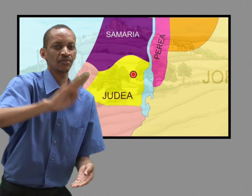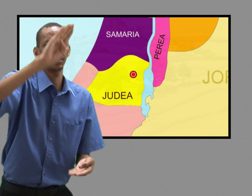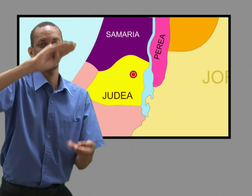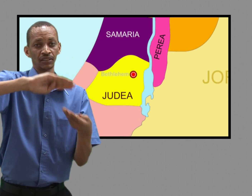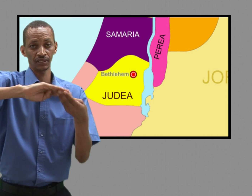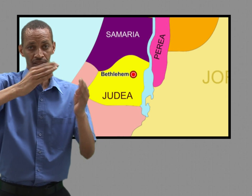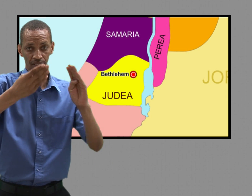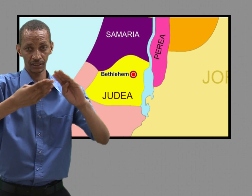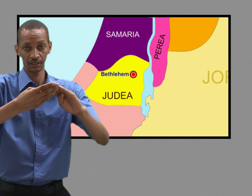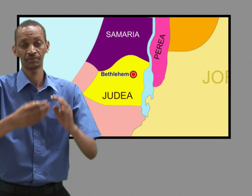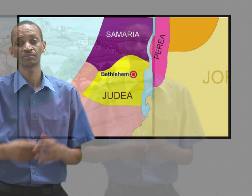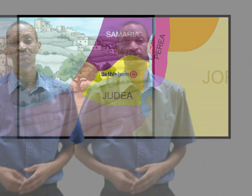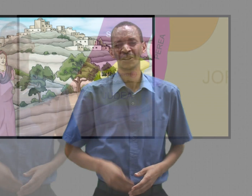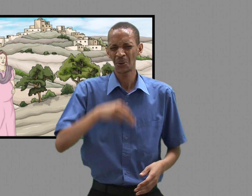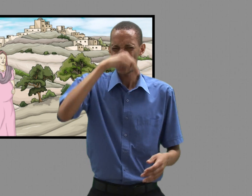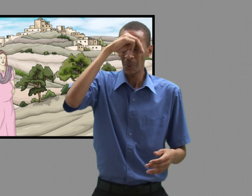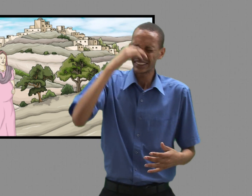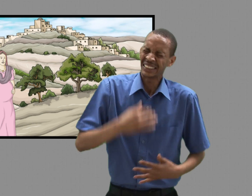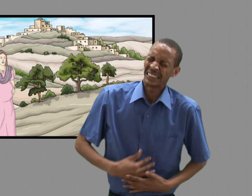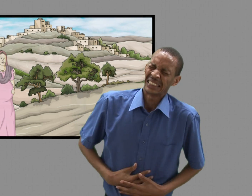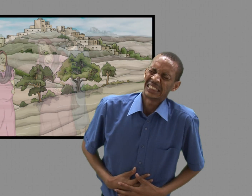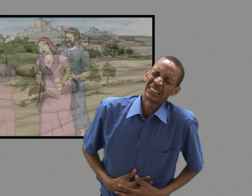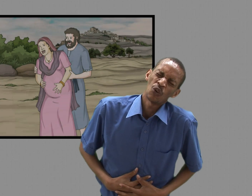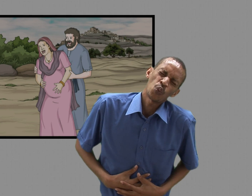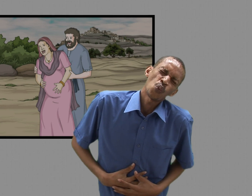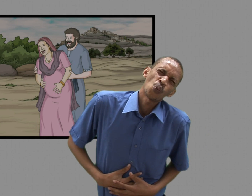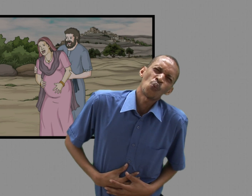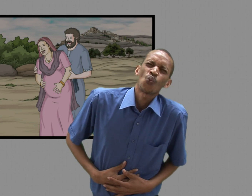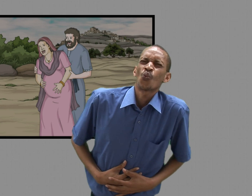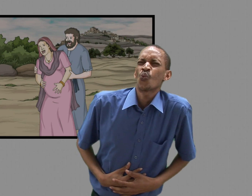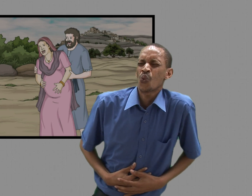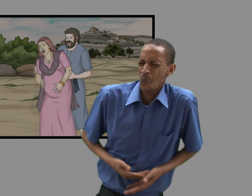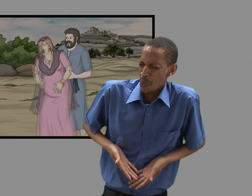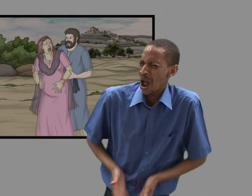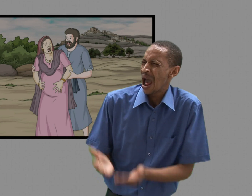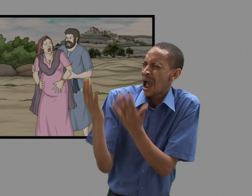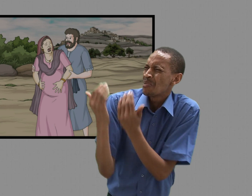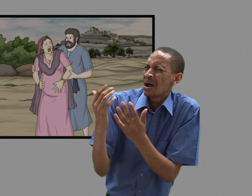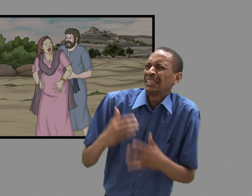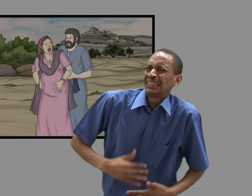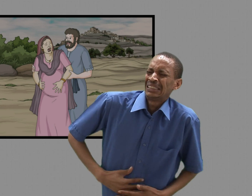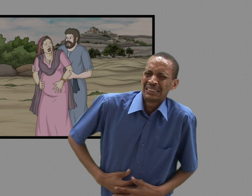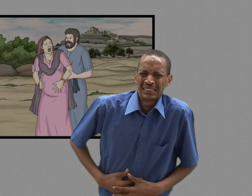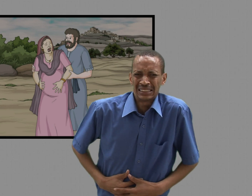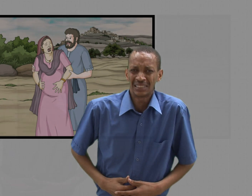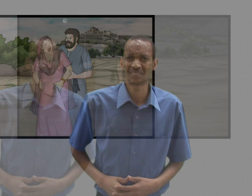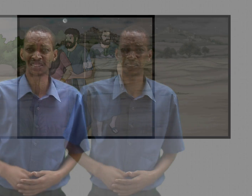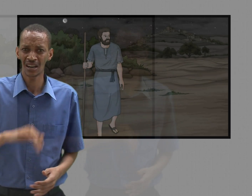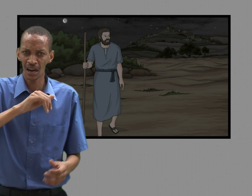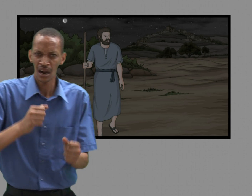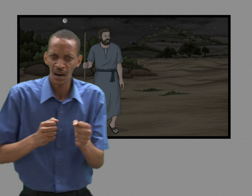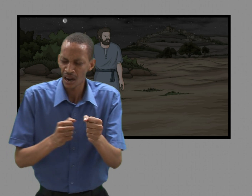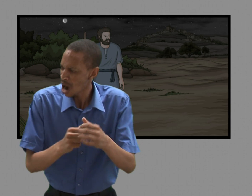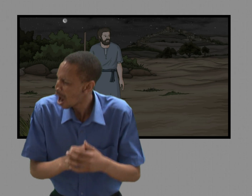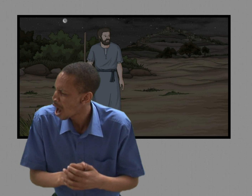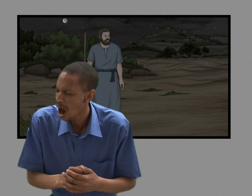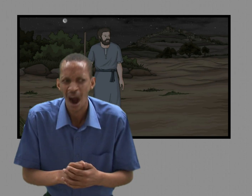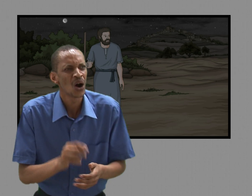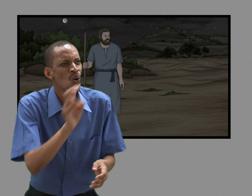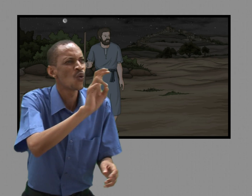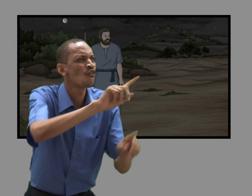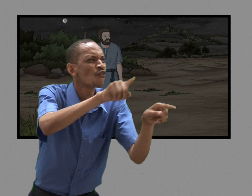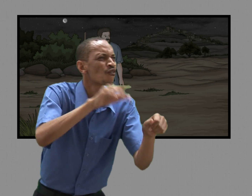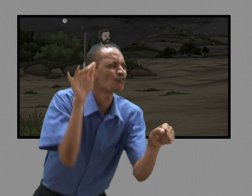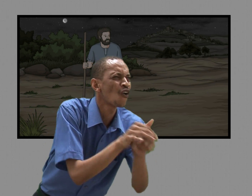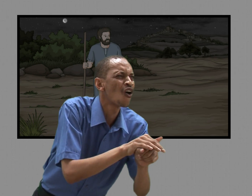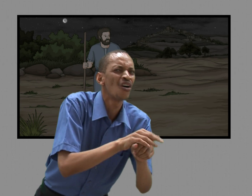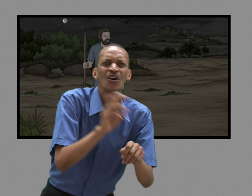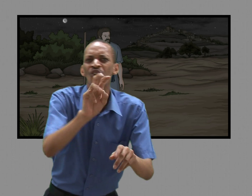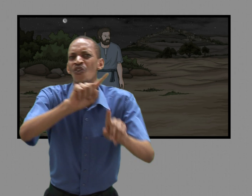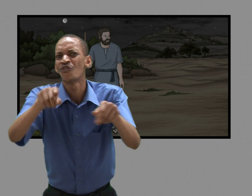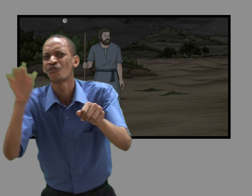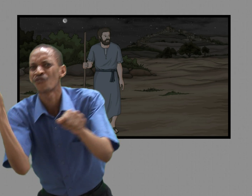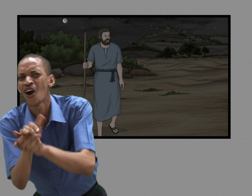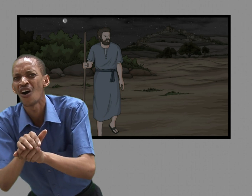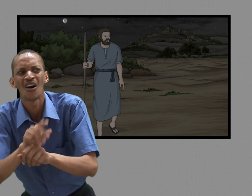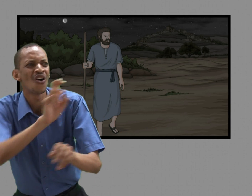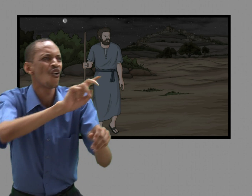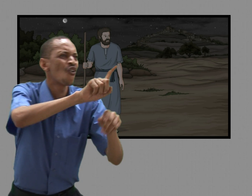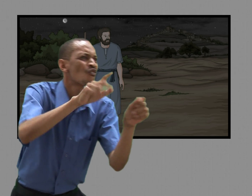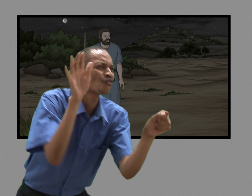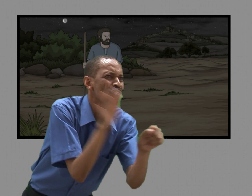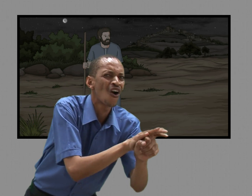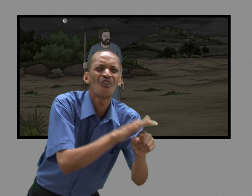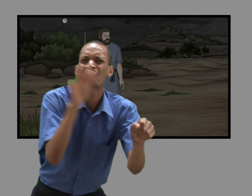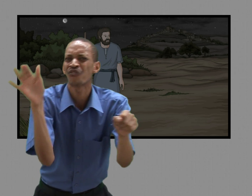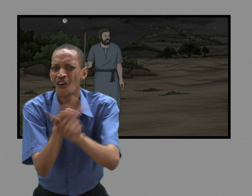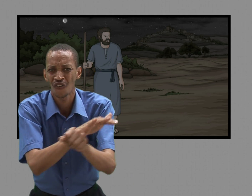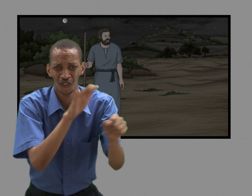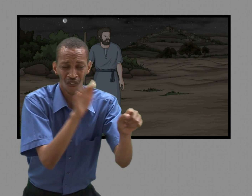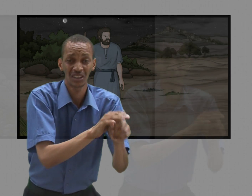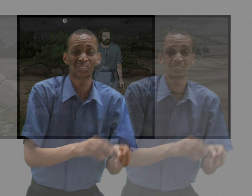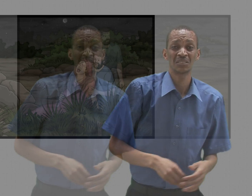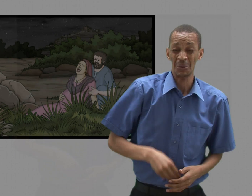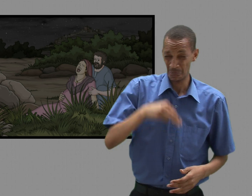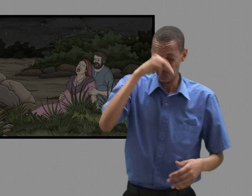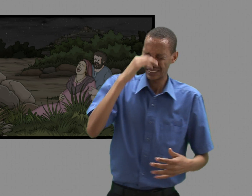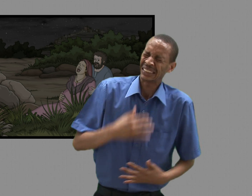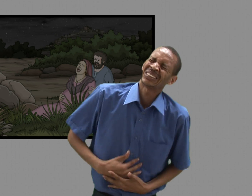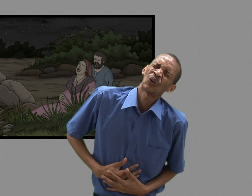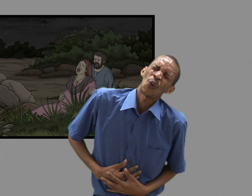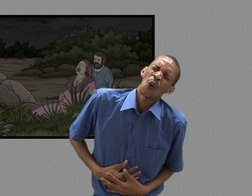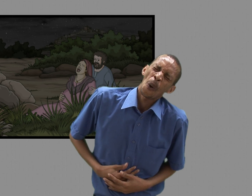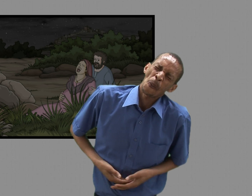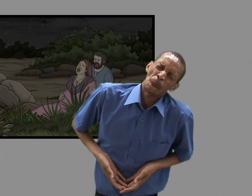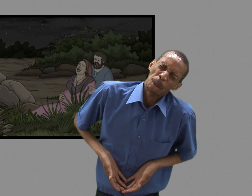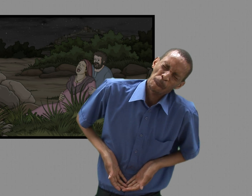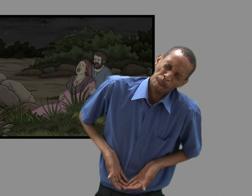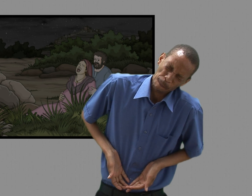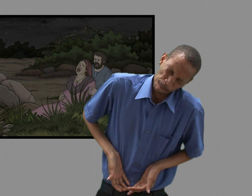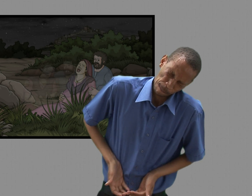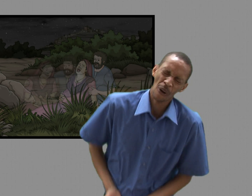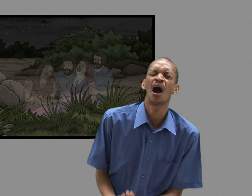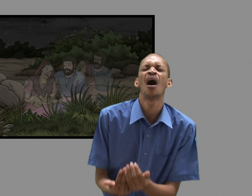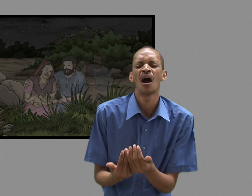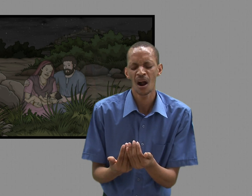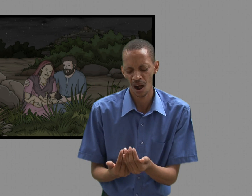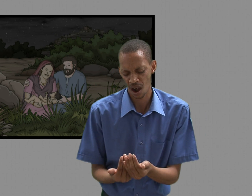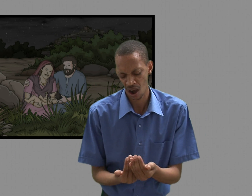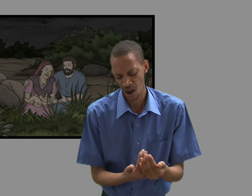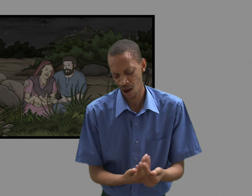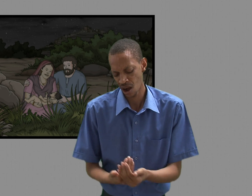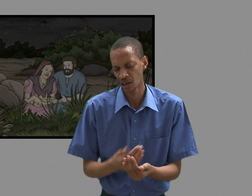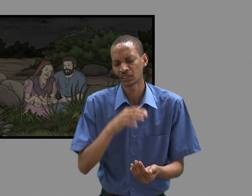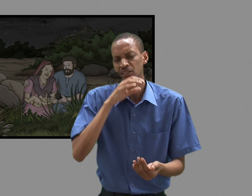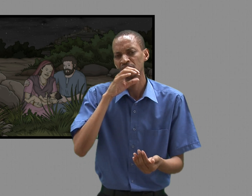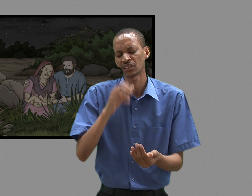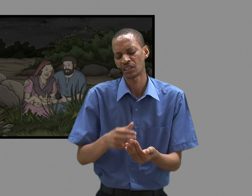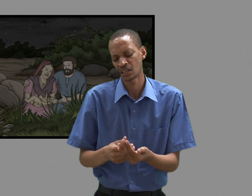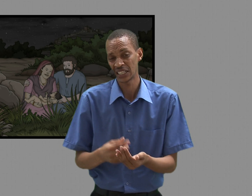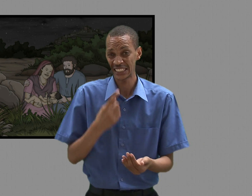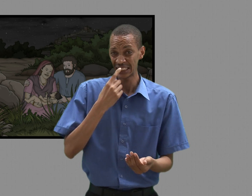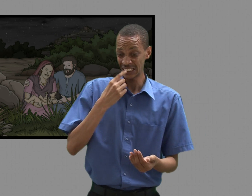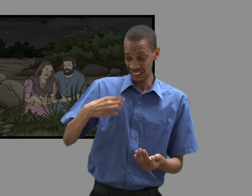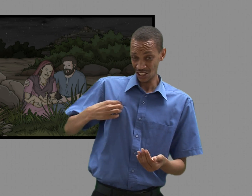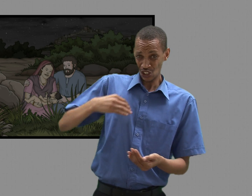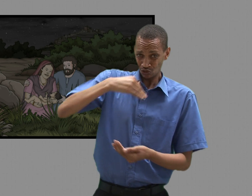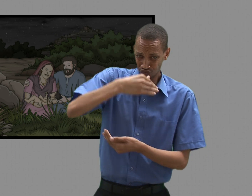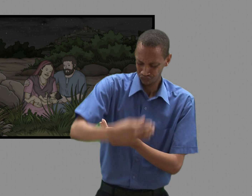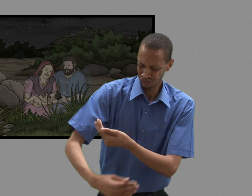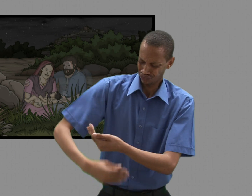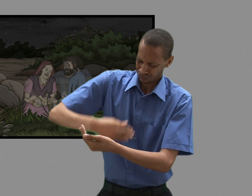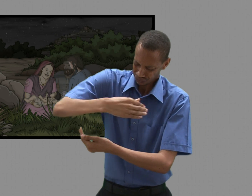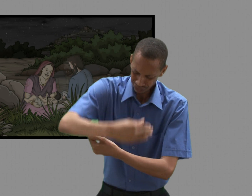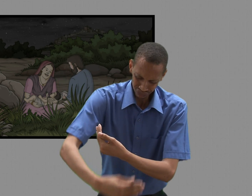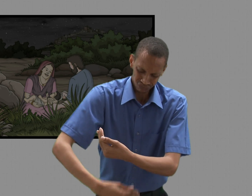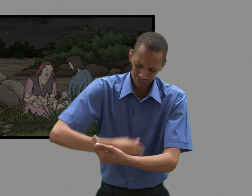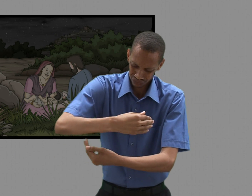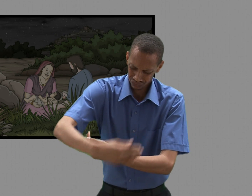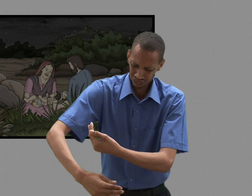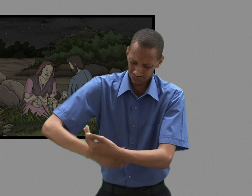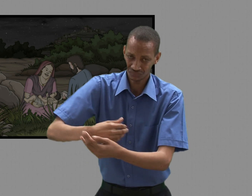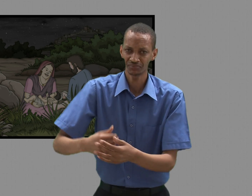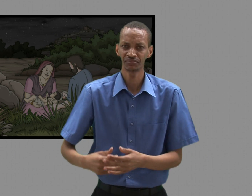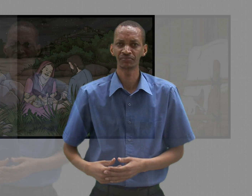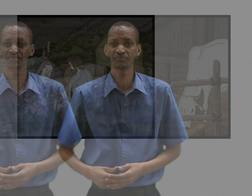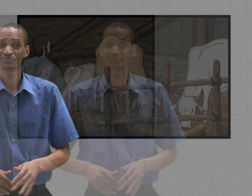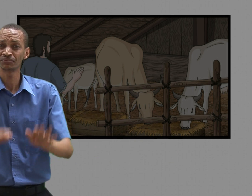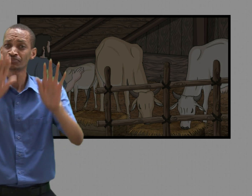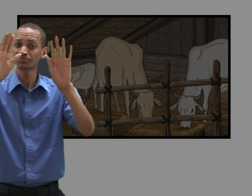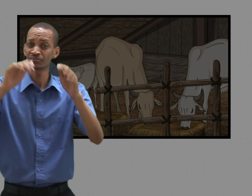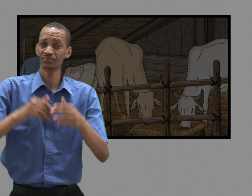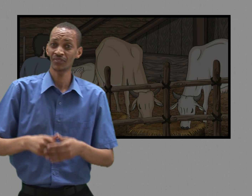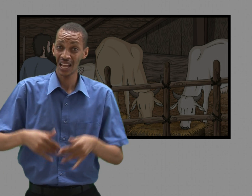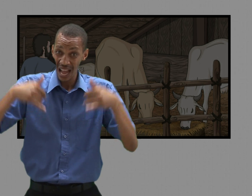While they were there, the time came for her Child to be born. And she gave birth to her firstborn, a Son.